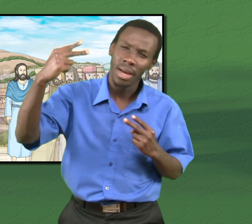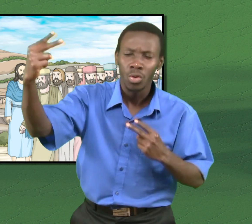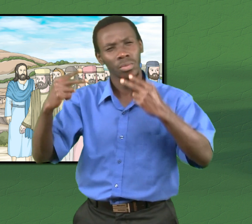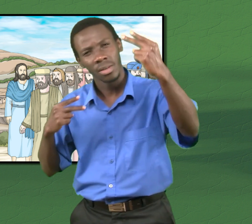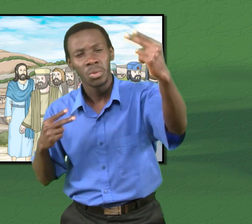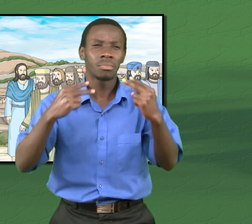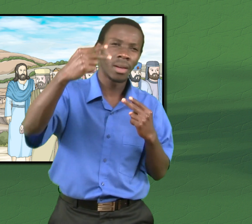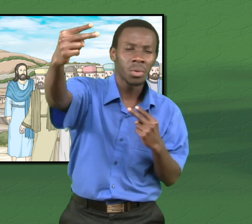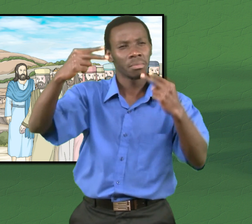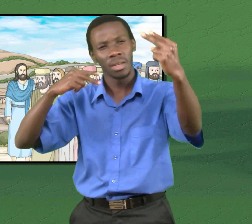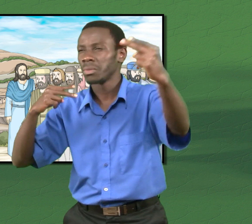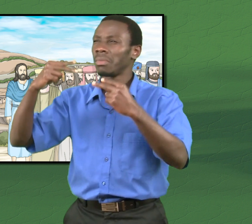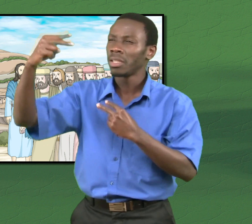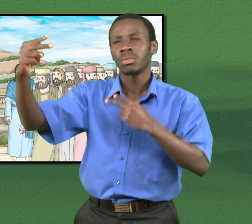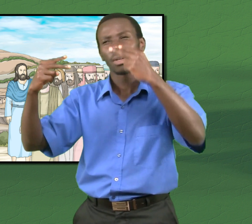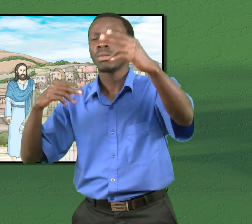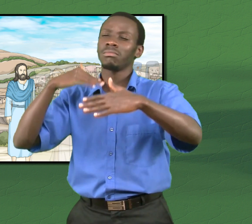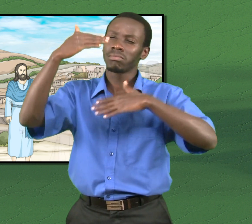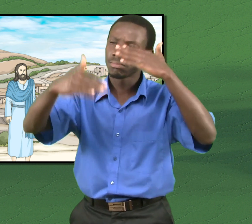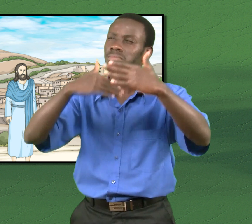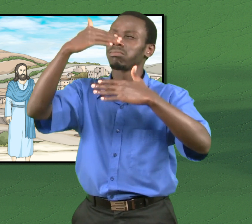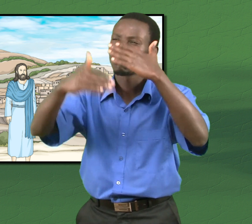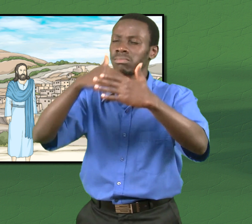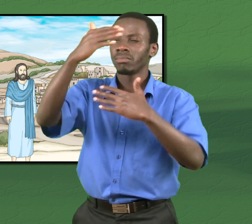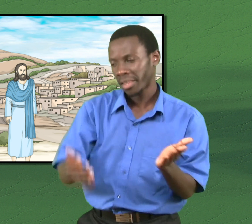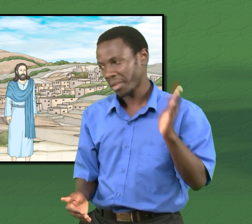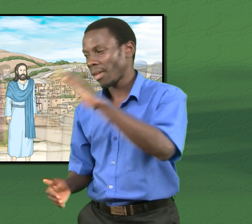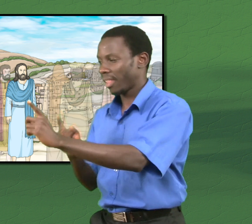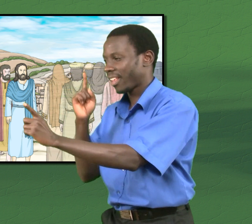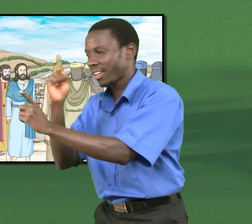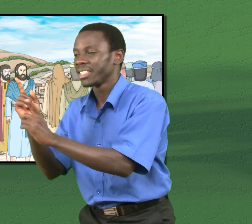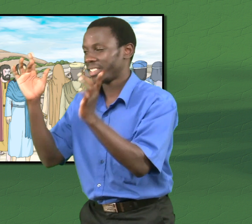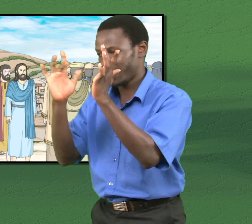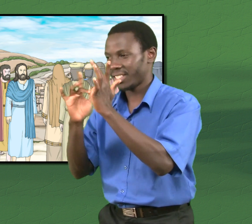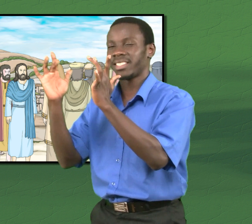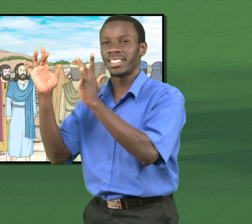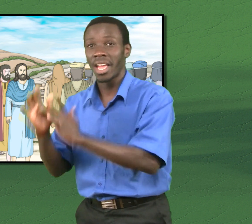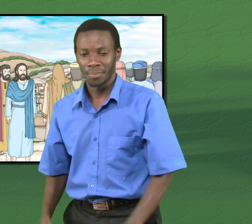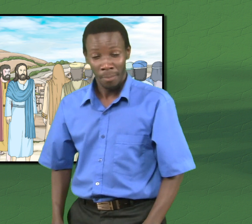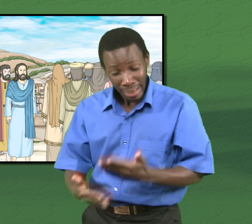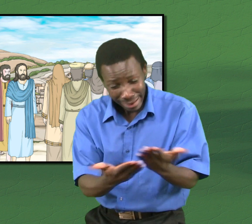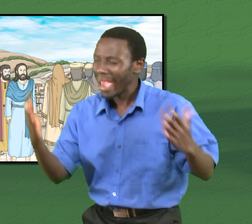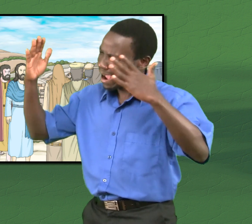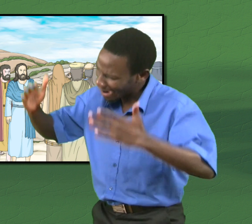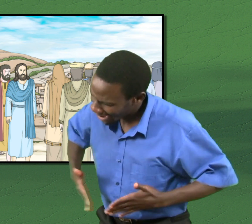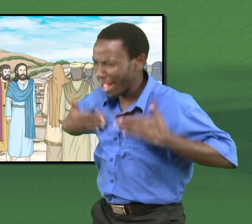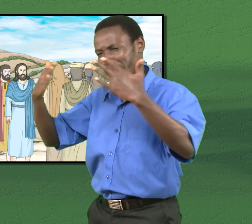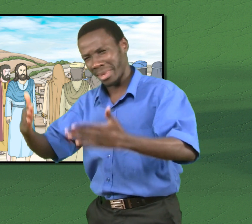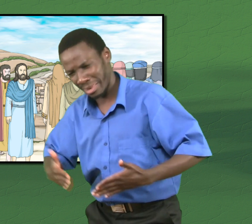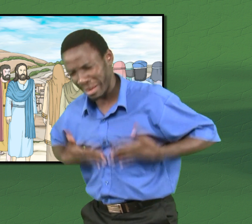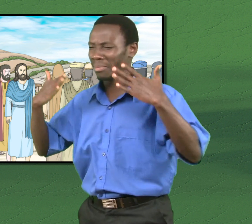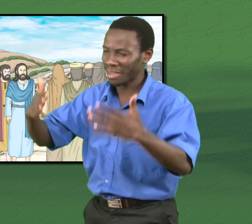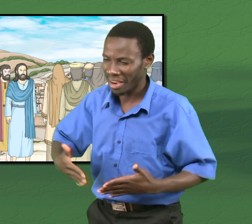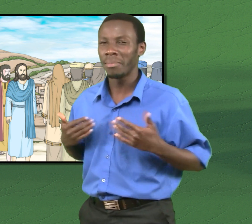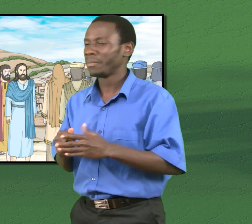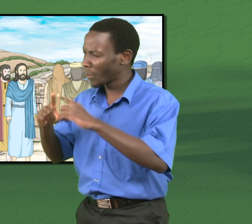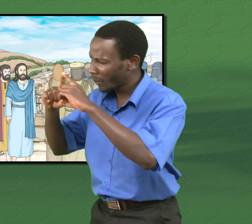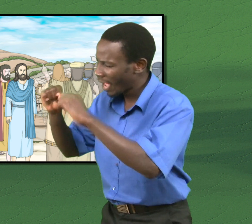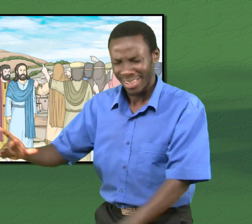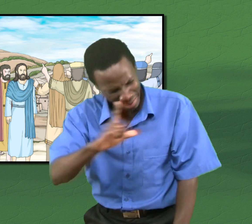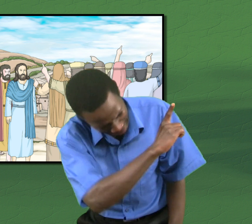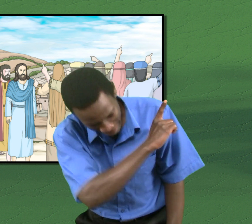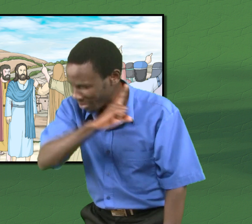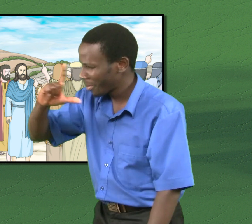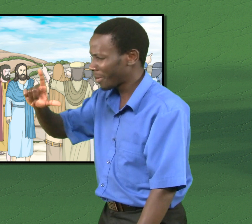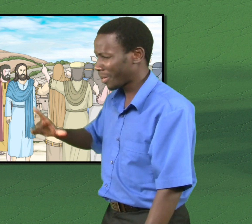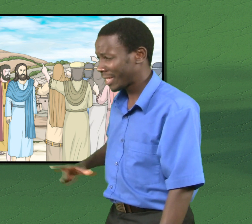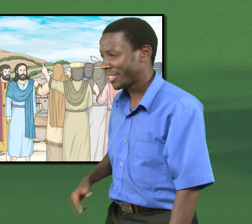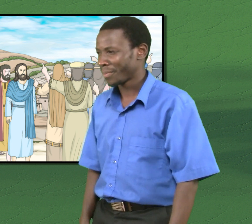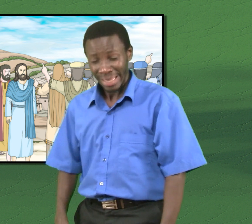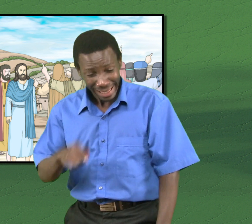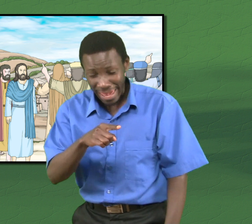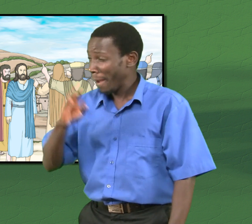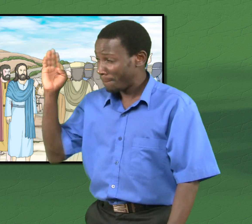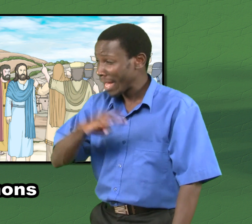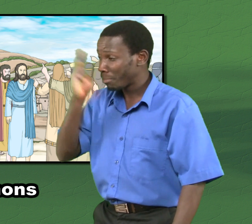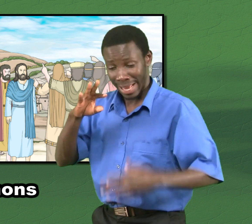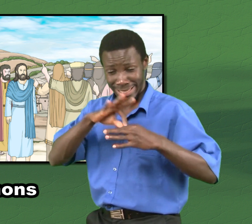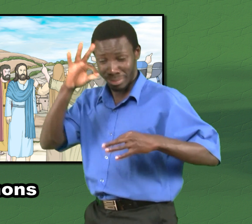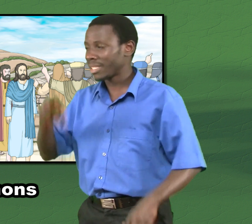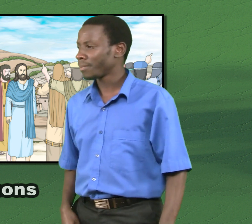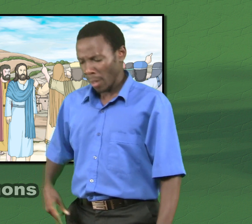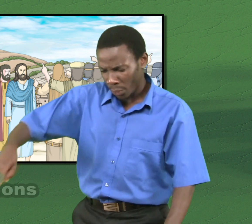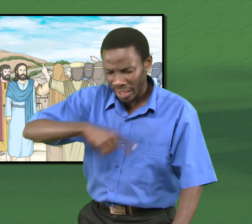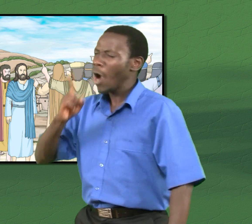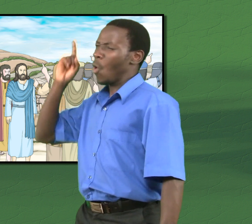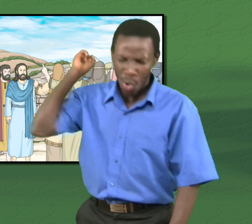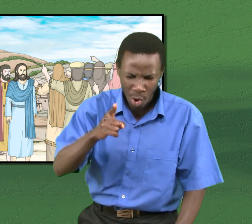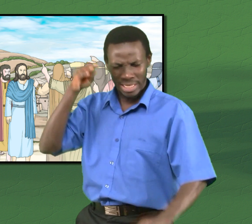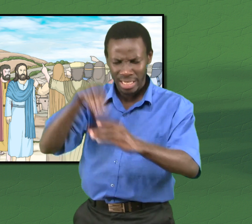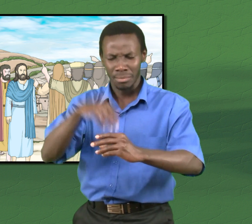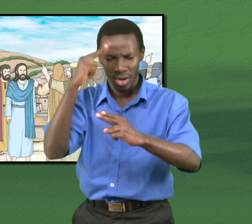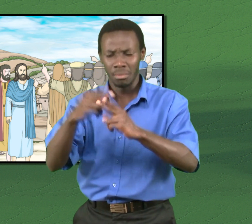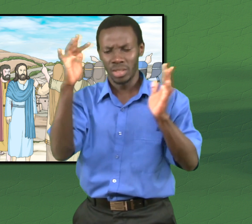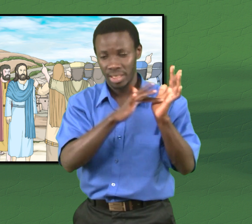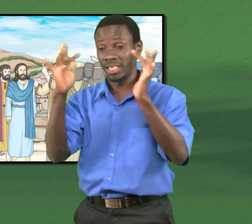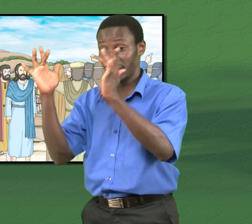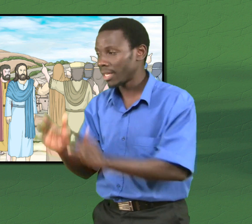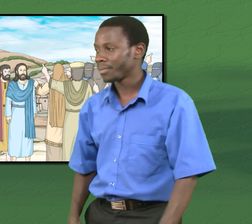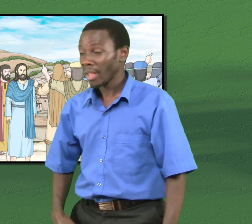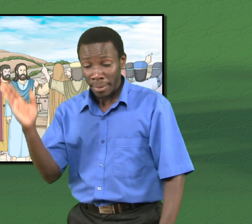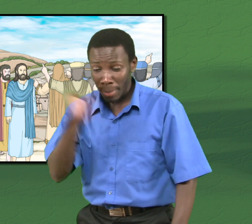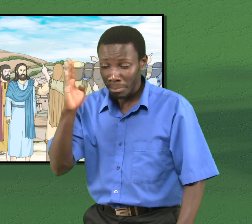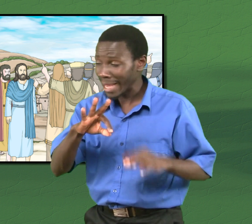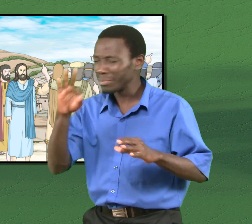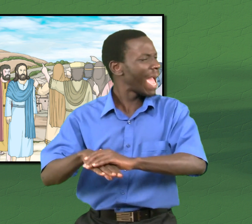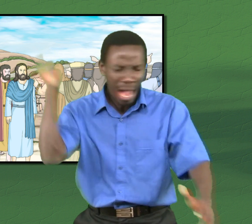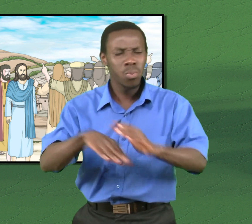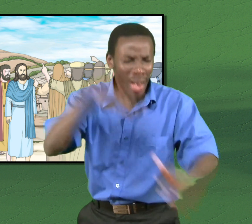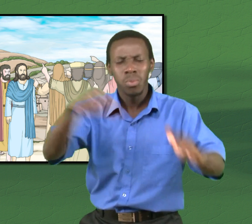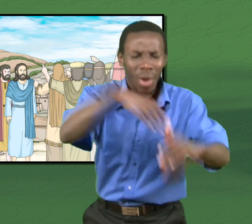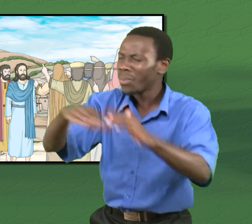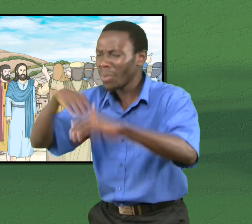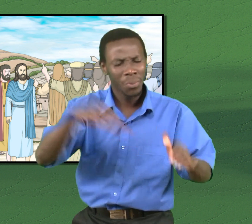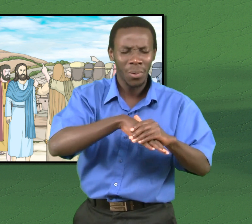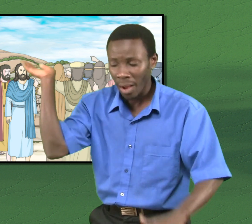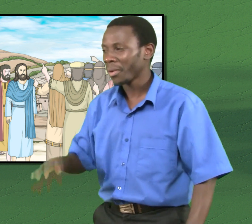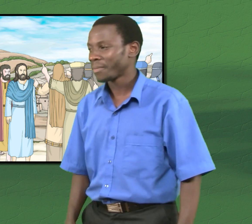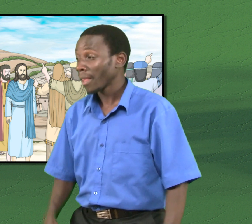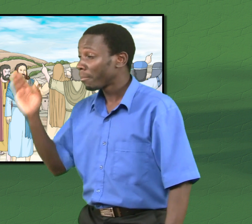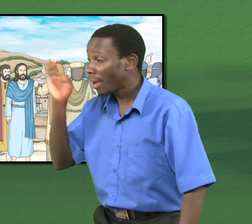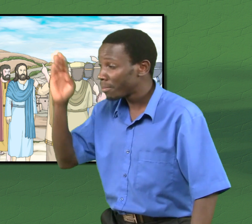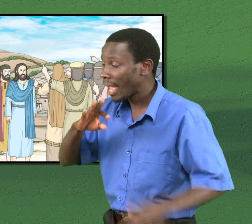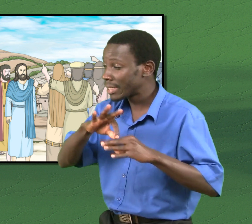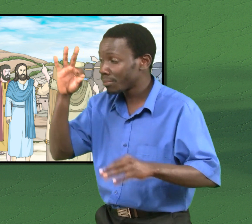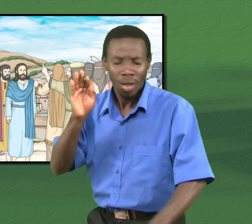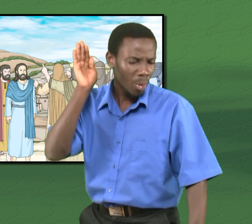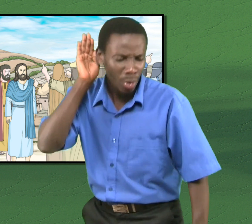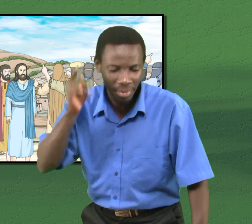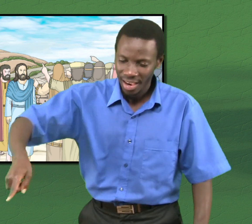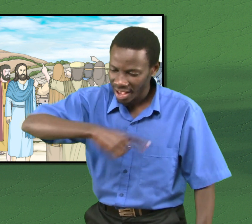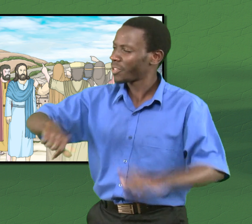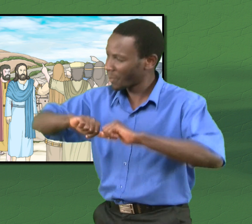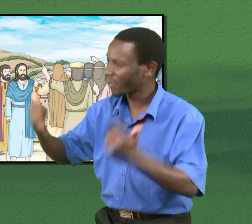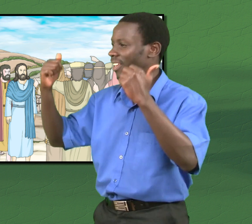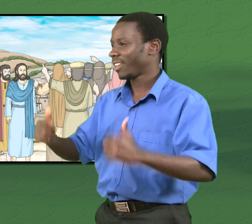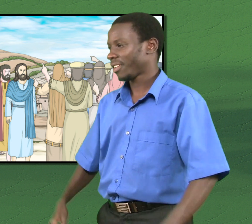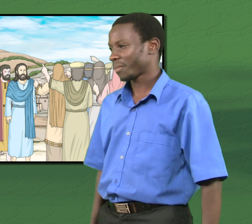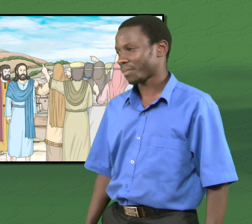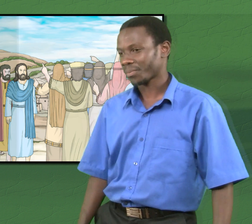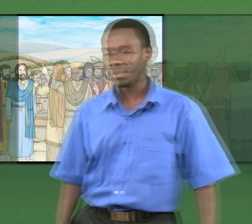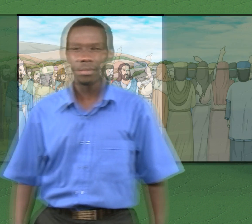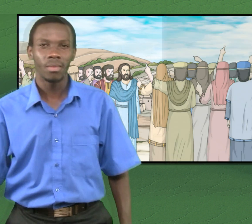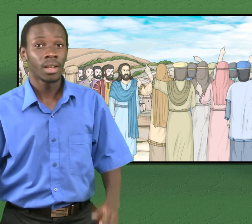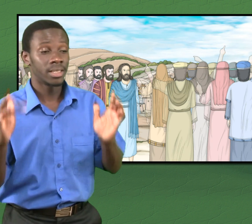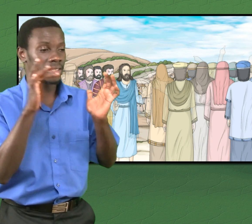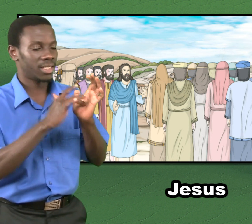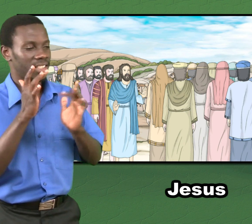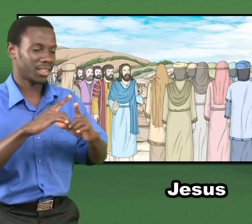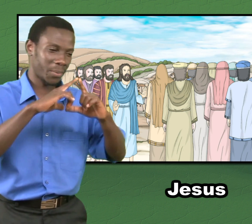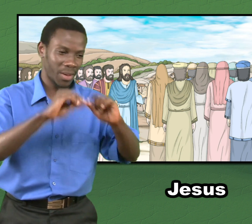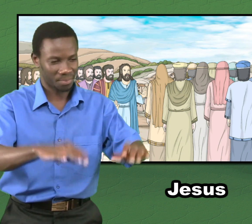The seventy-two returned with joy and said, “Lord, even the demons submit to us in Your name.”